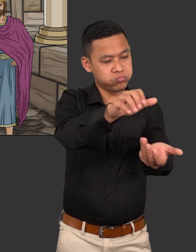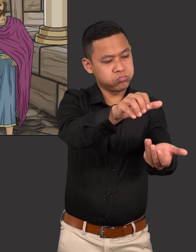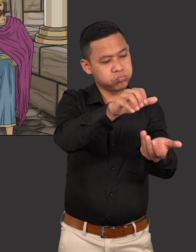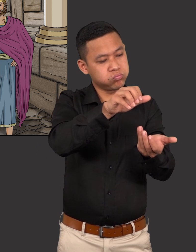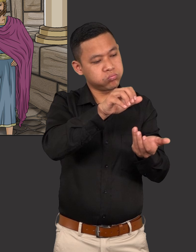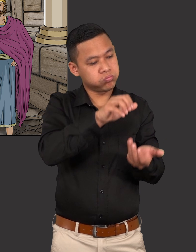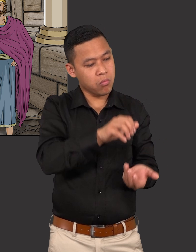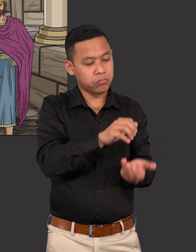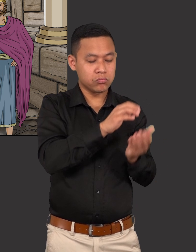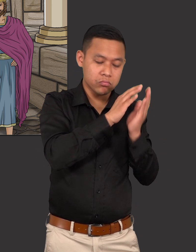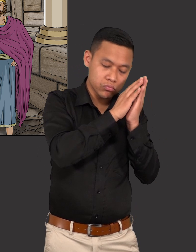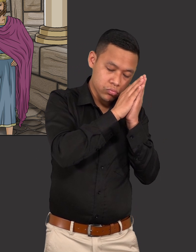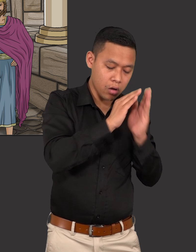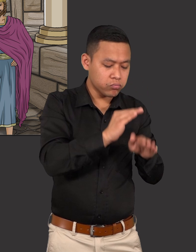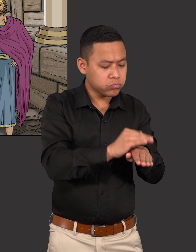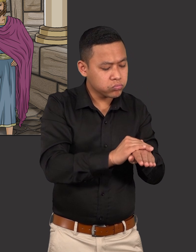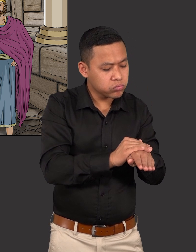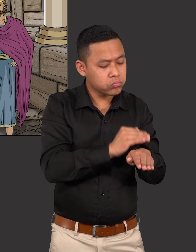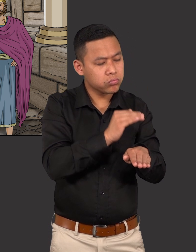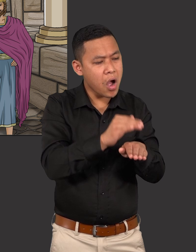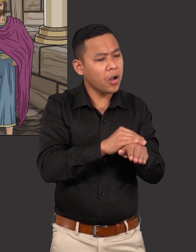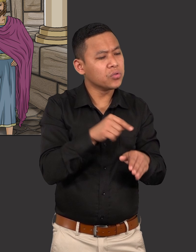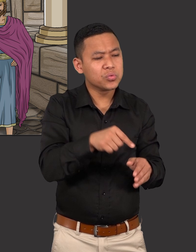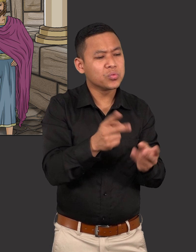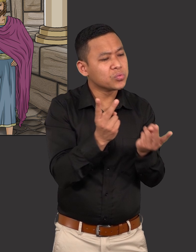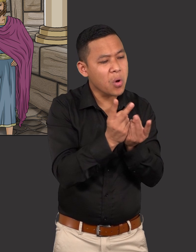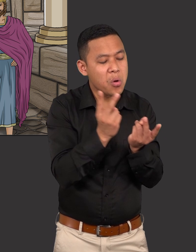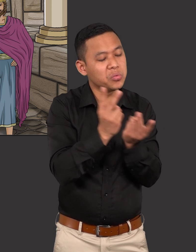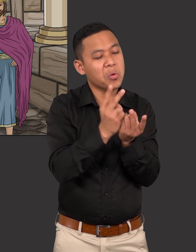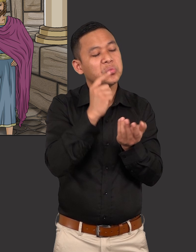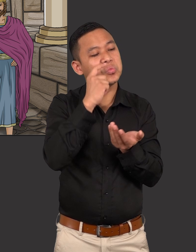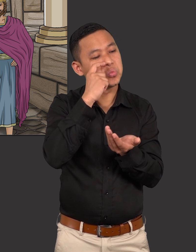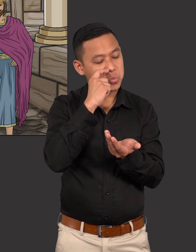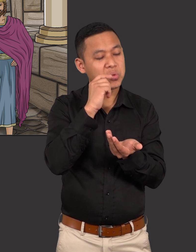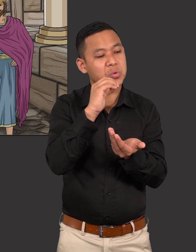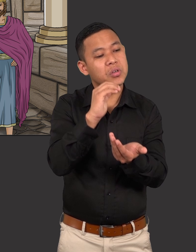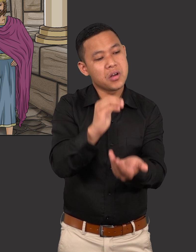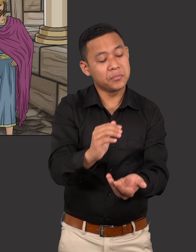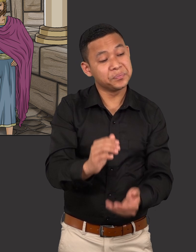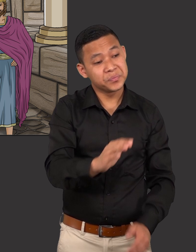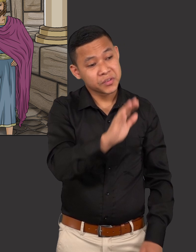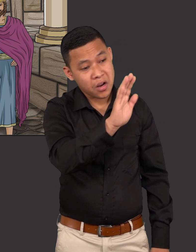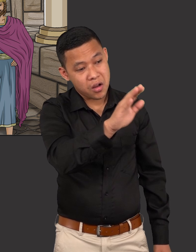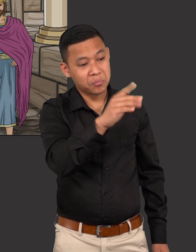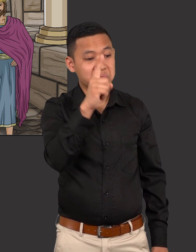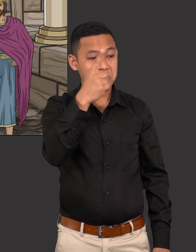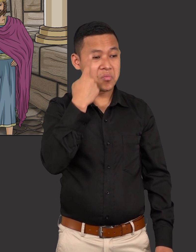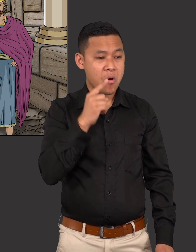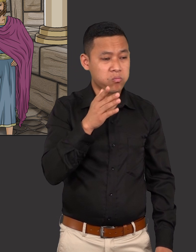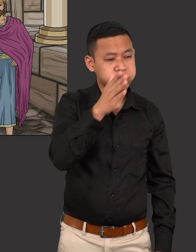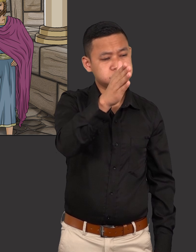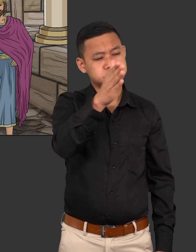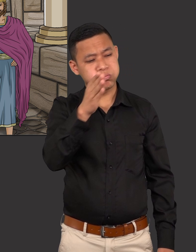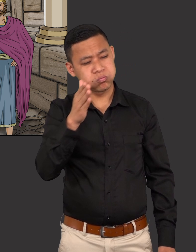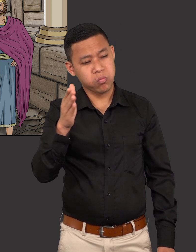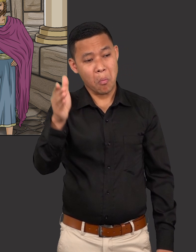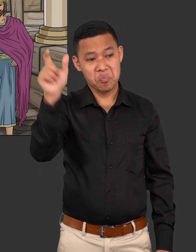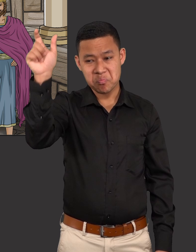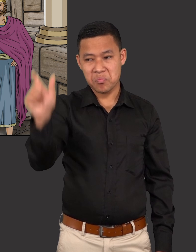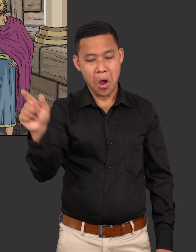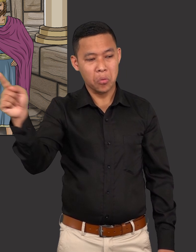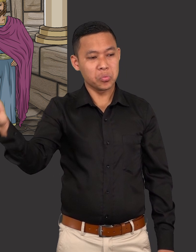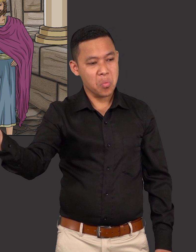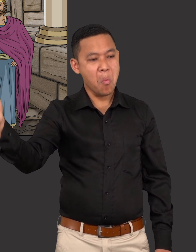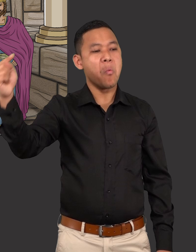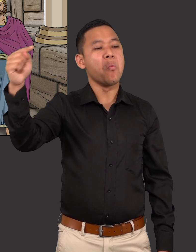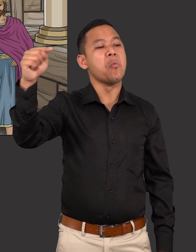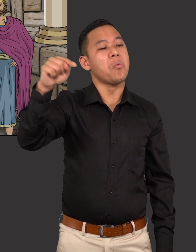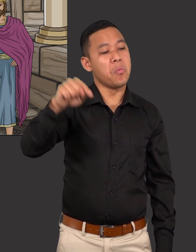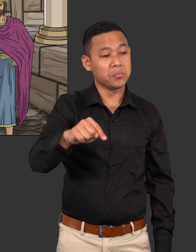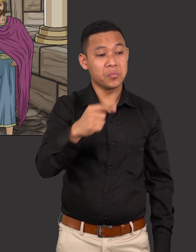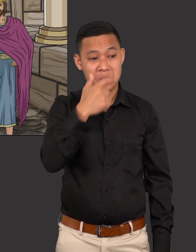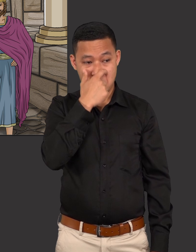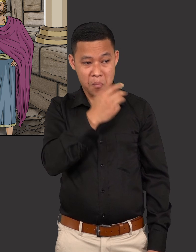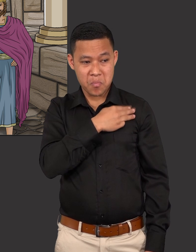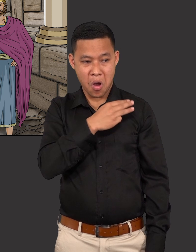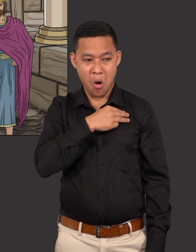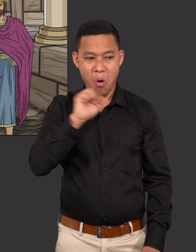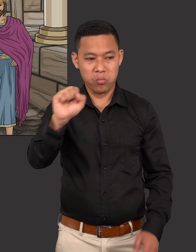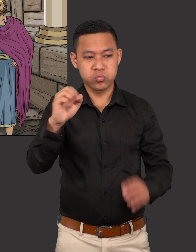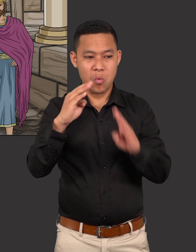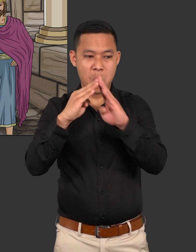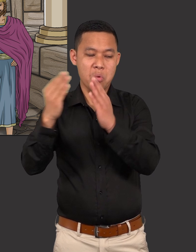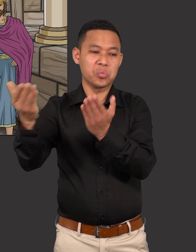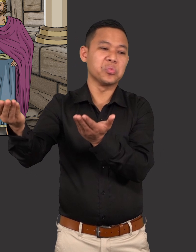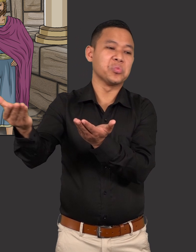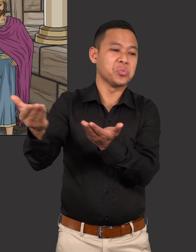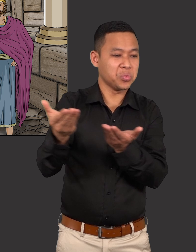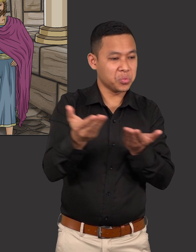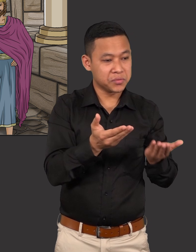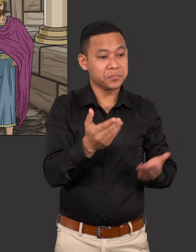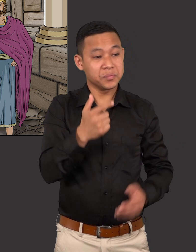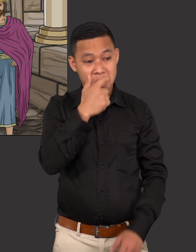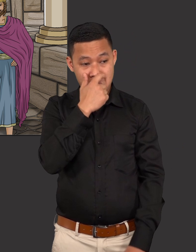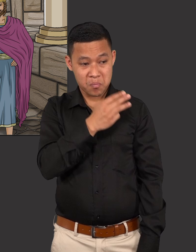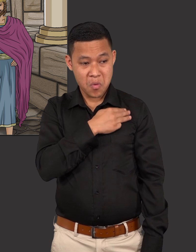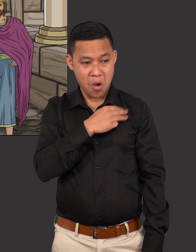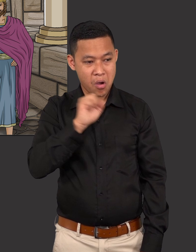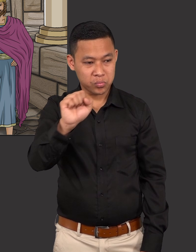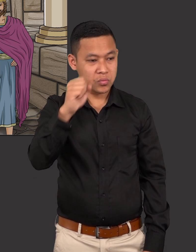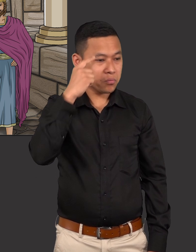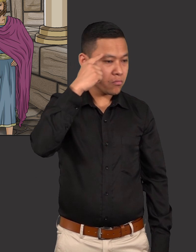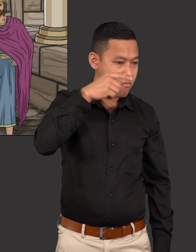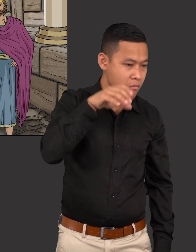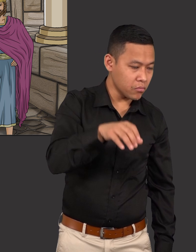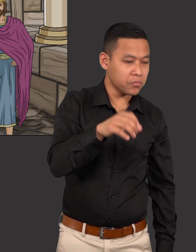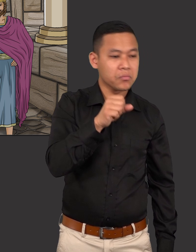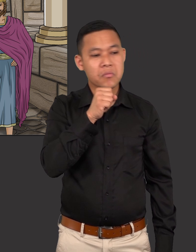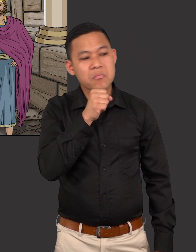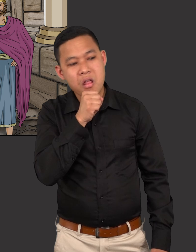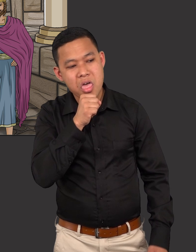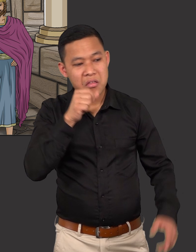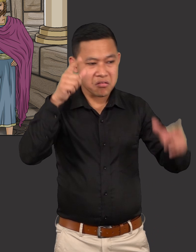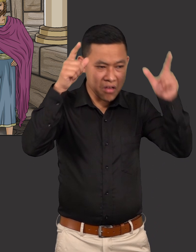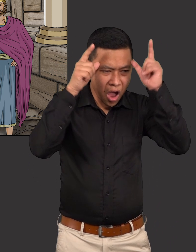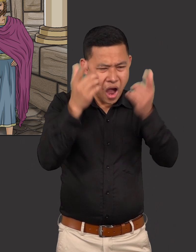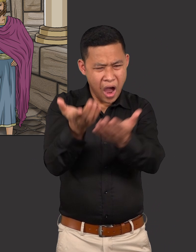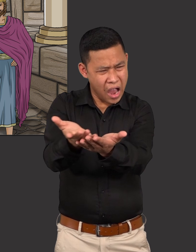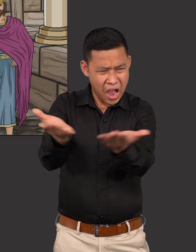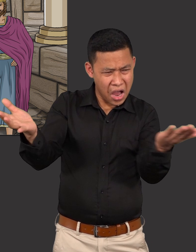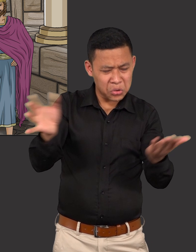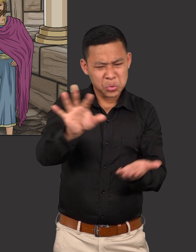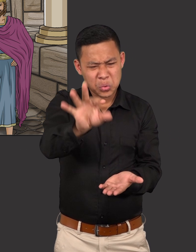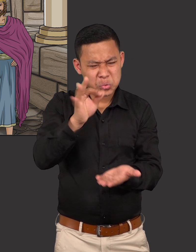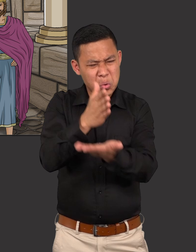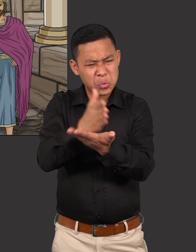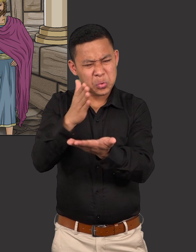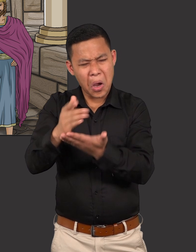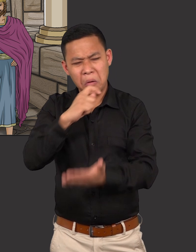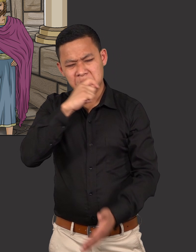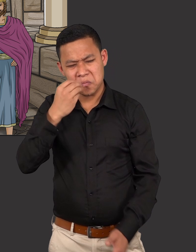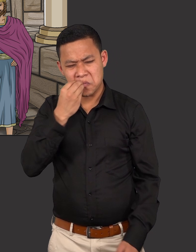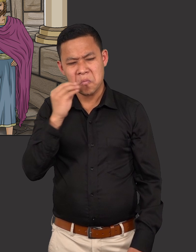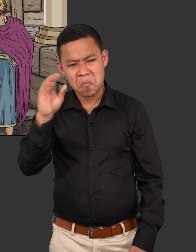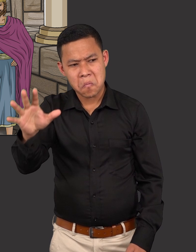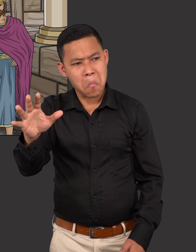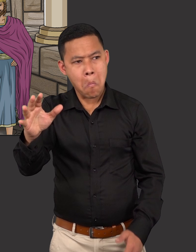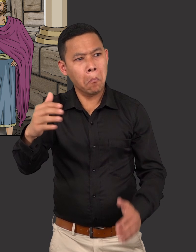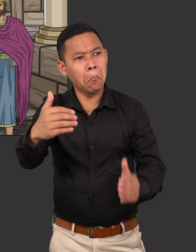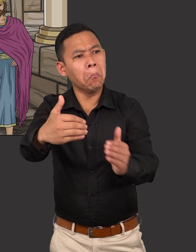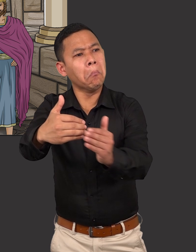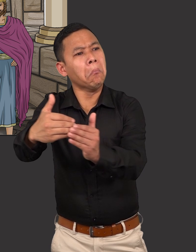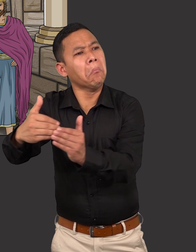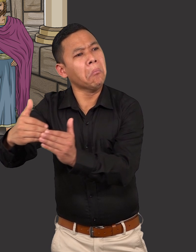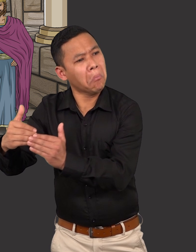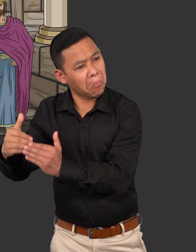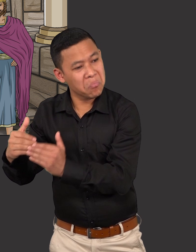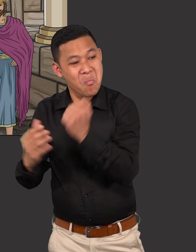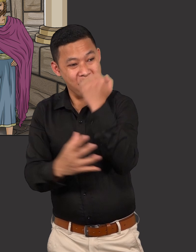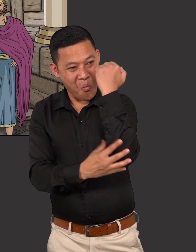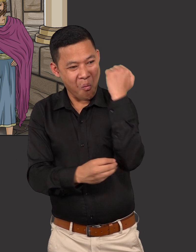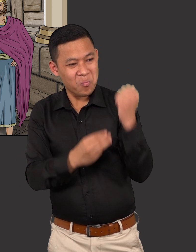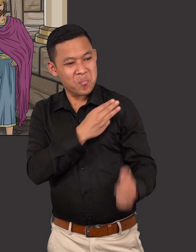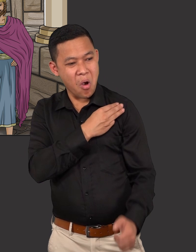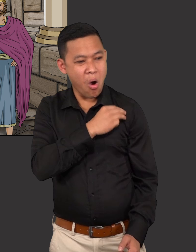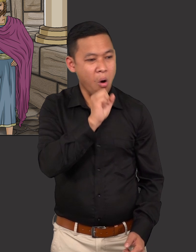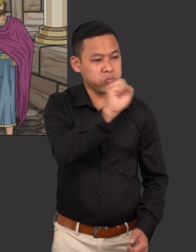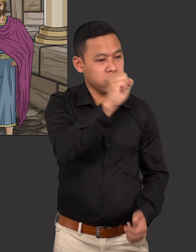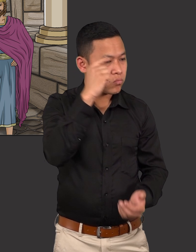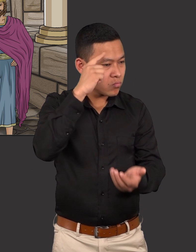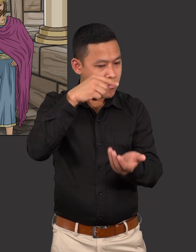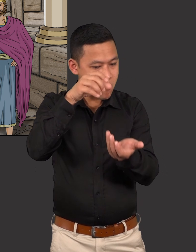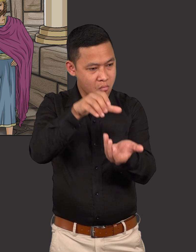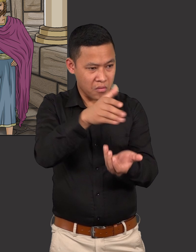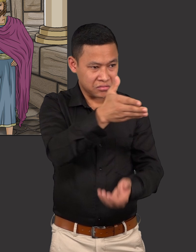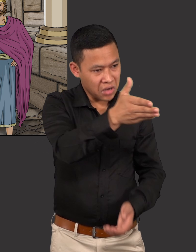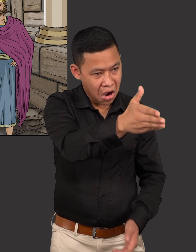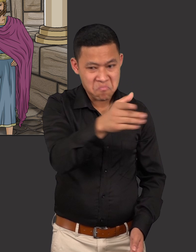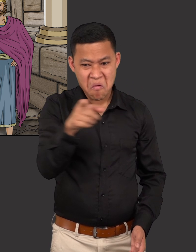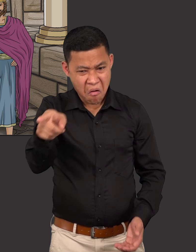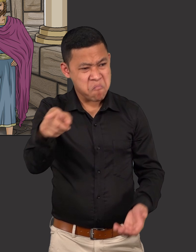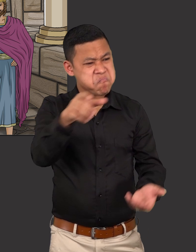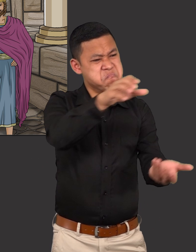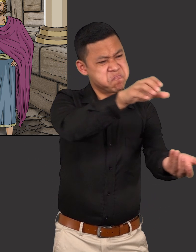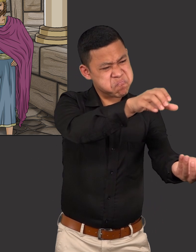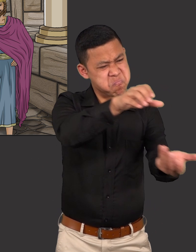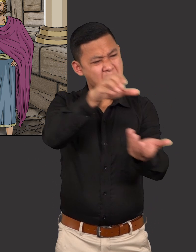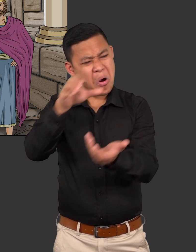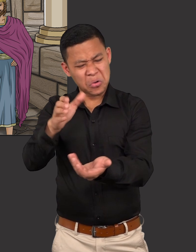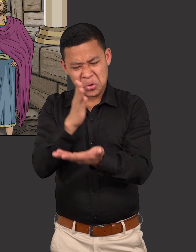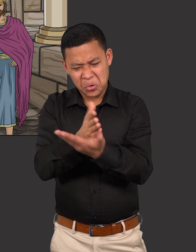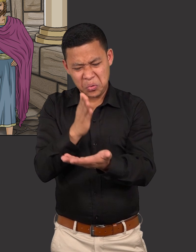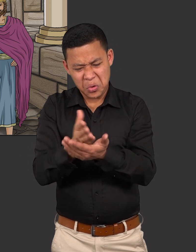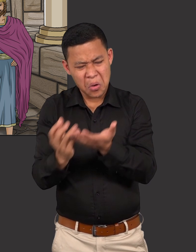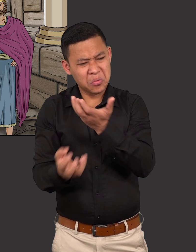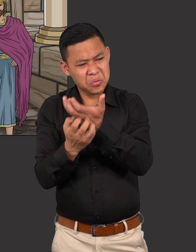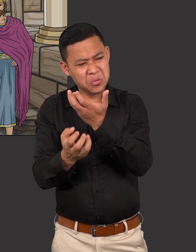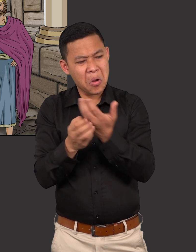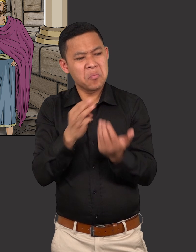Now a traveler came to the rich man, who refrained from taking one of his own sheep or cattle to prepare for the traveler who had come to him.